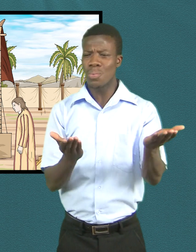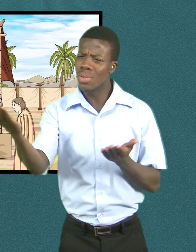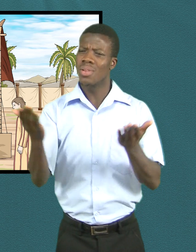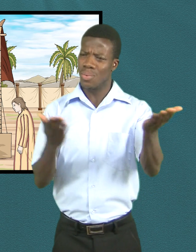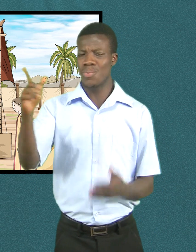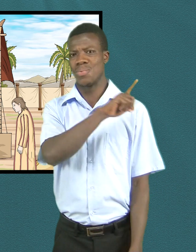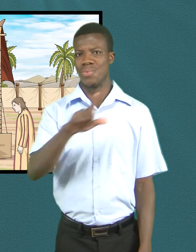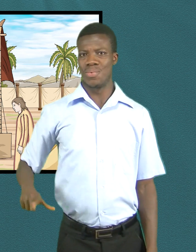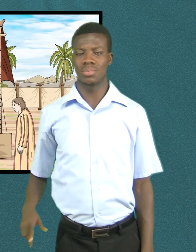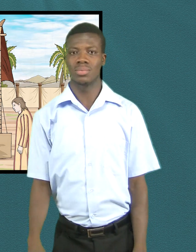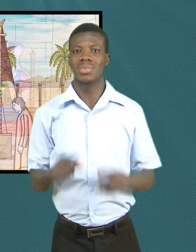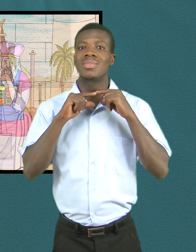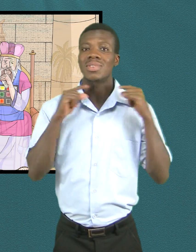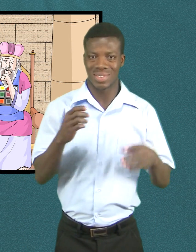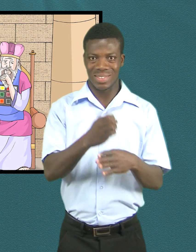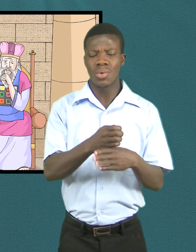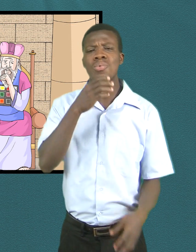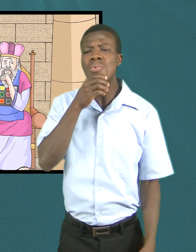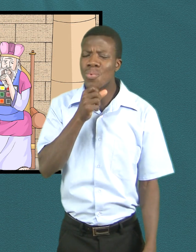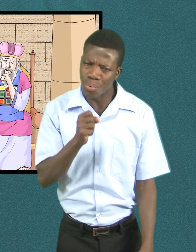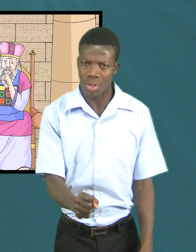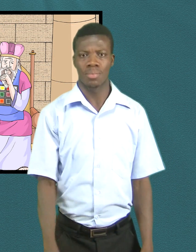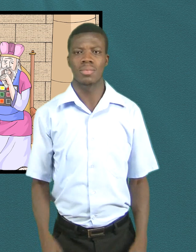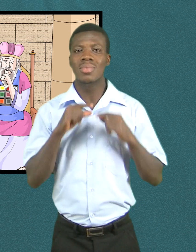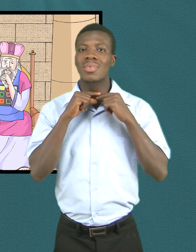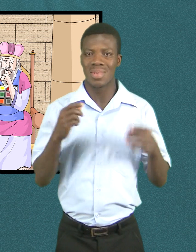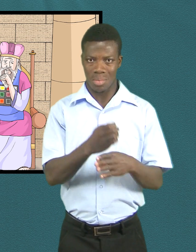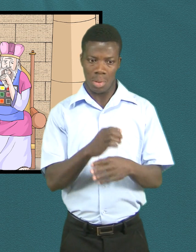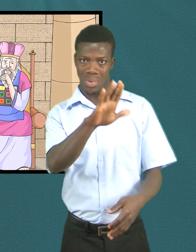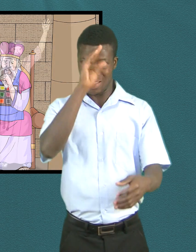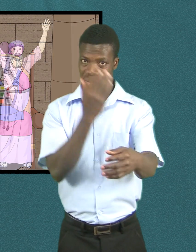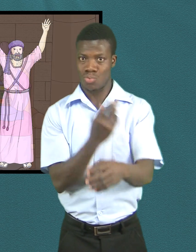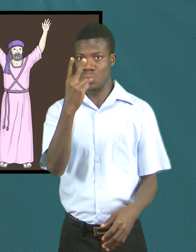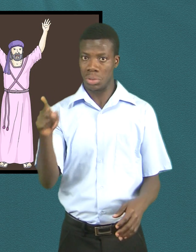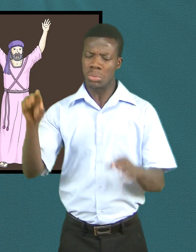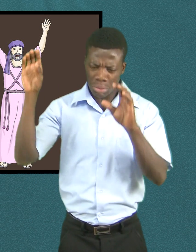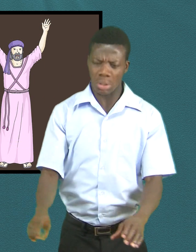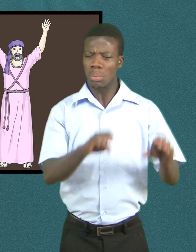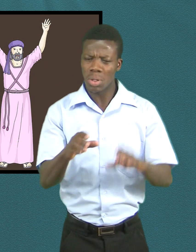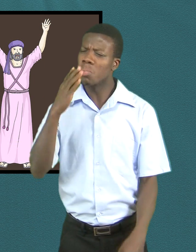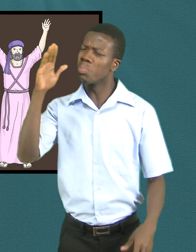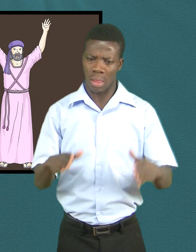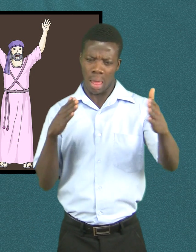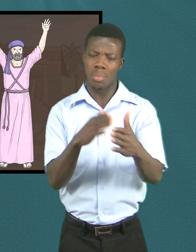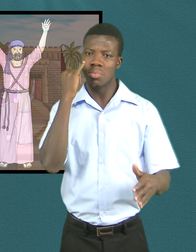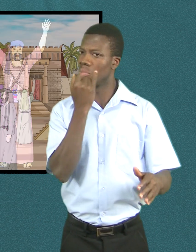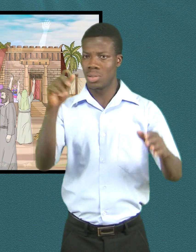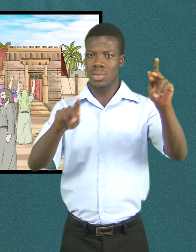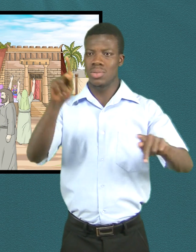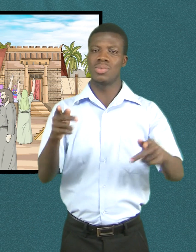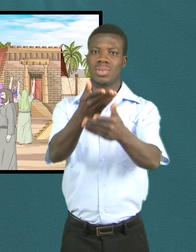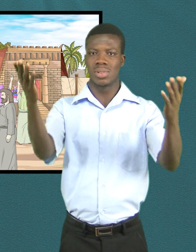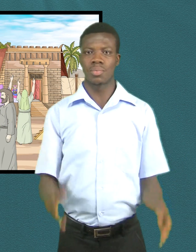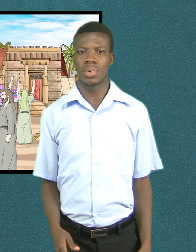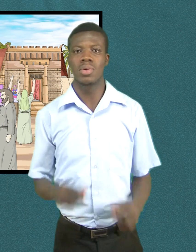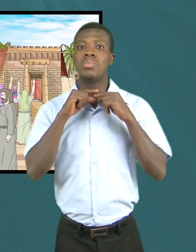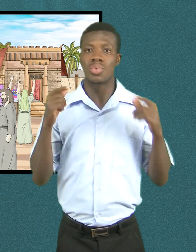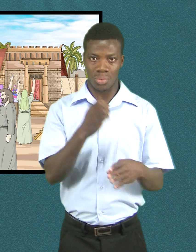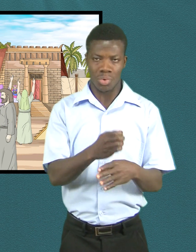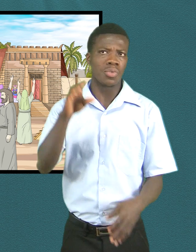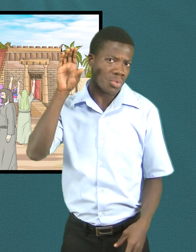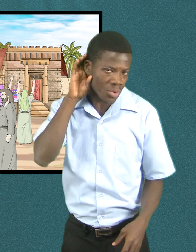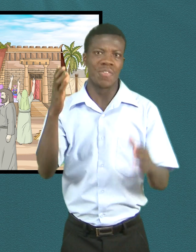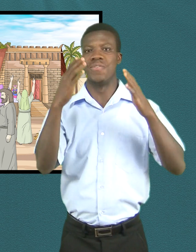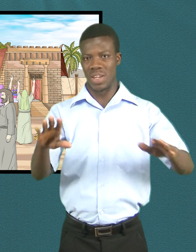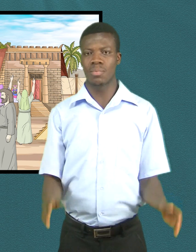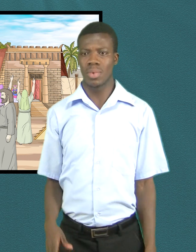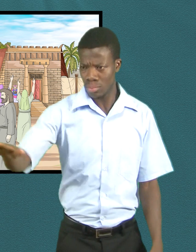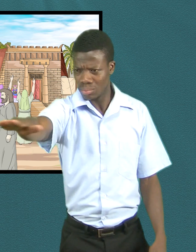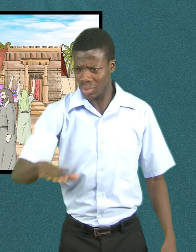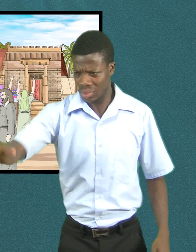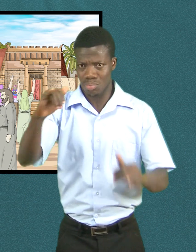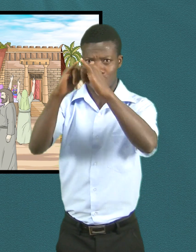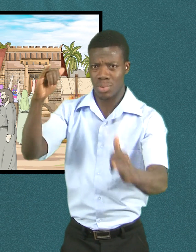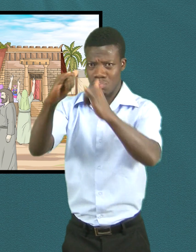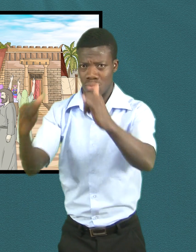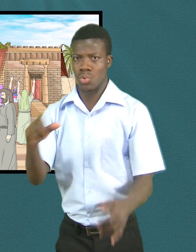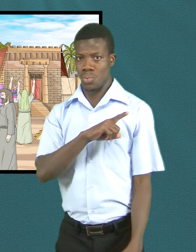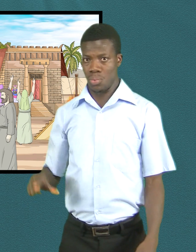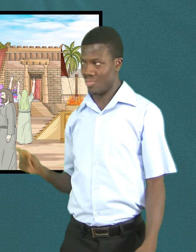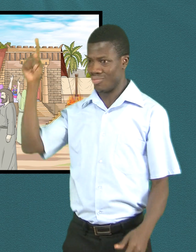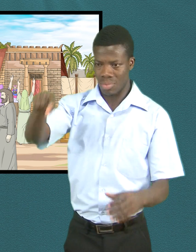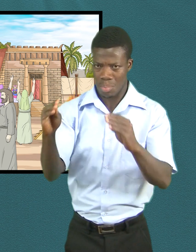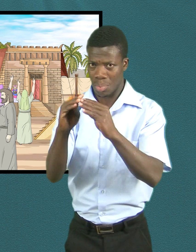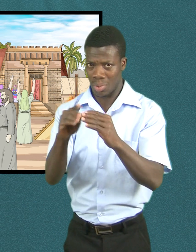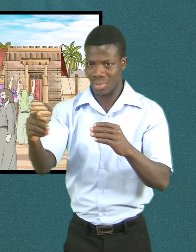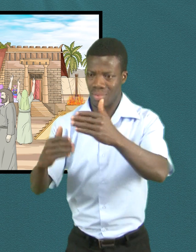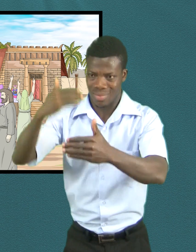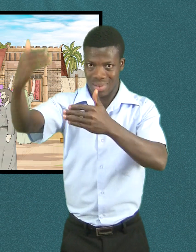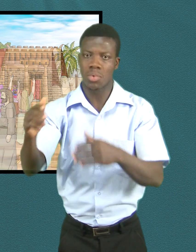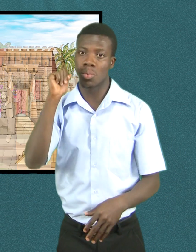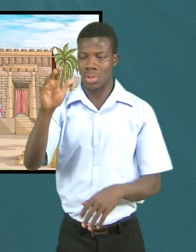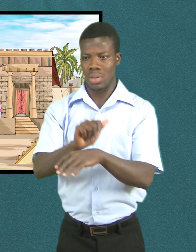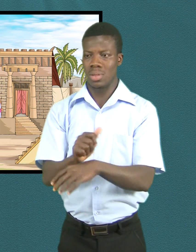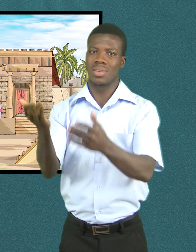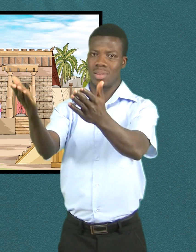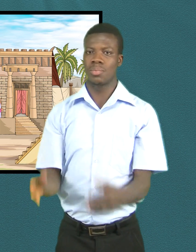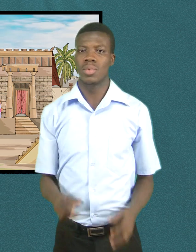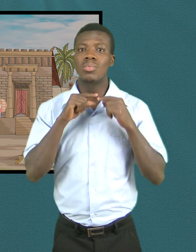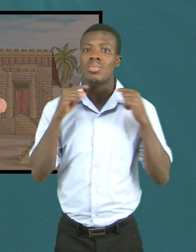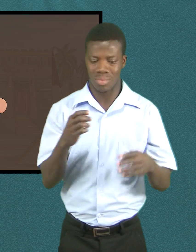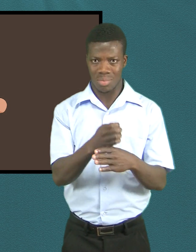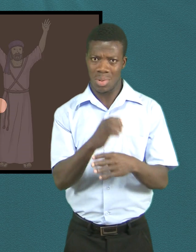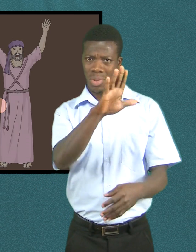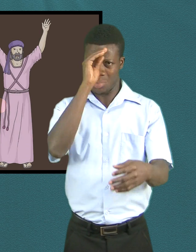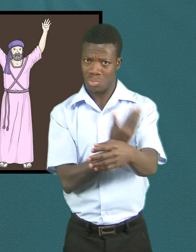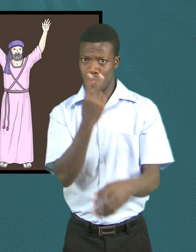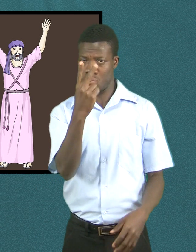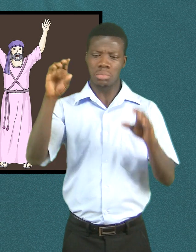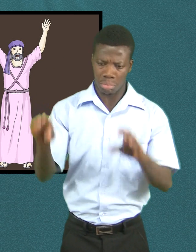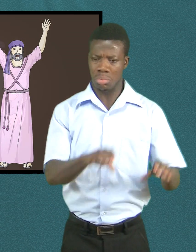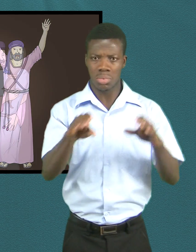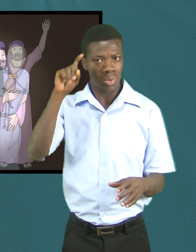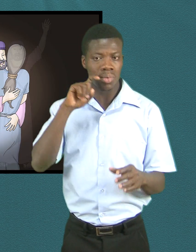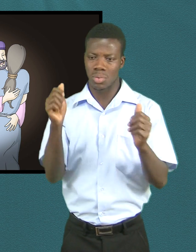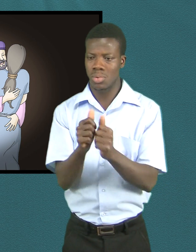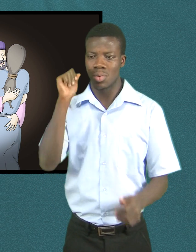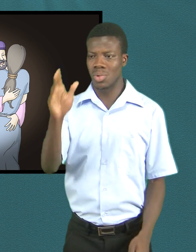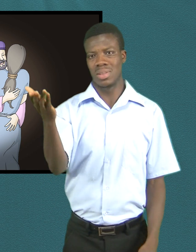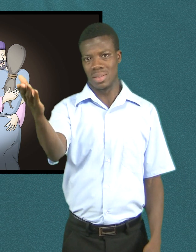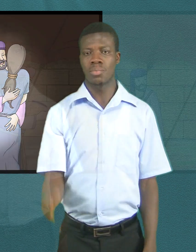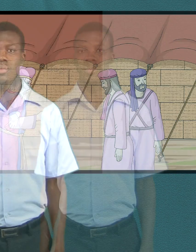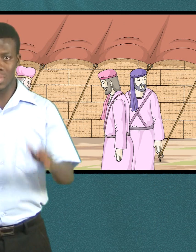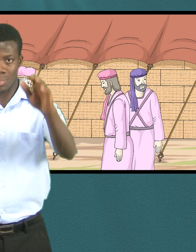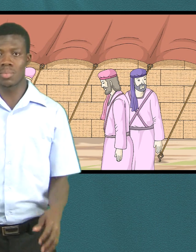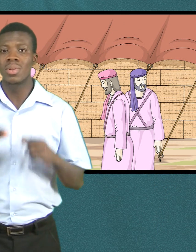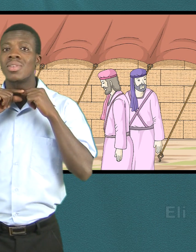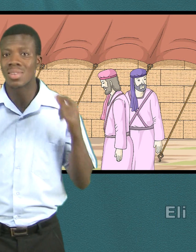Now Eli was very old, and he heard about everything his sons were doing to all Israel and how they were sleeping with the women who served at the entrance to the Tent of Meeting.